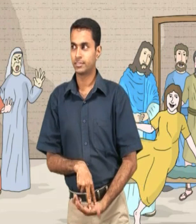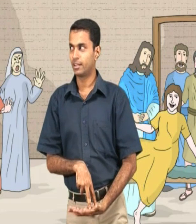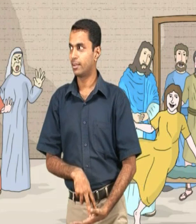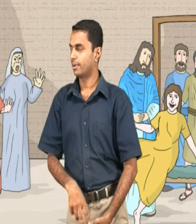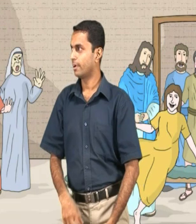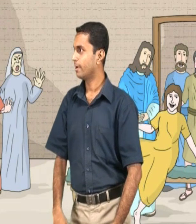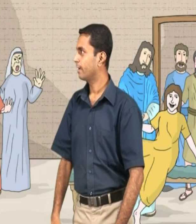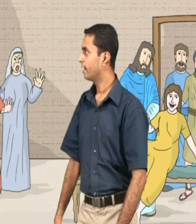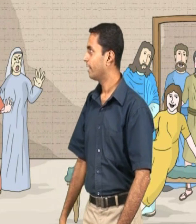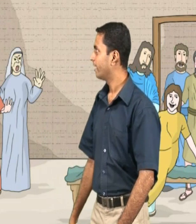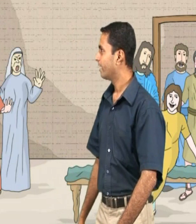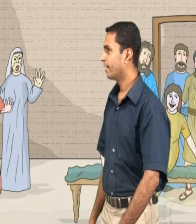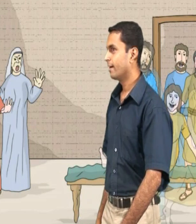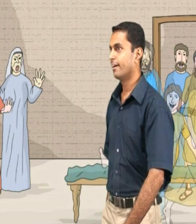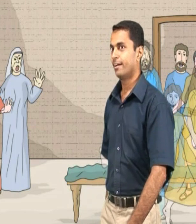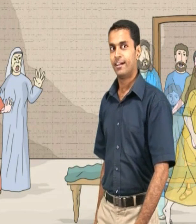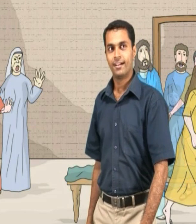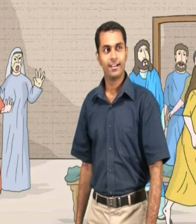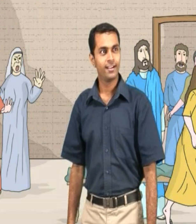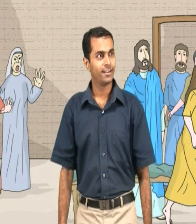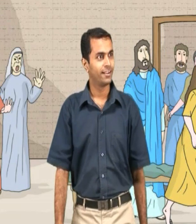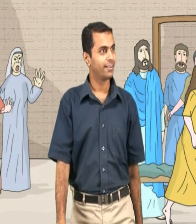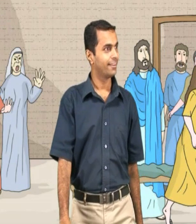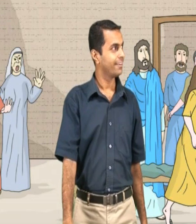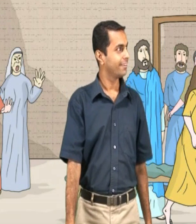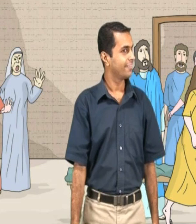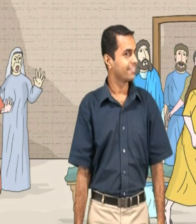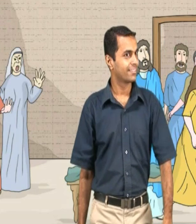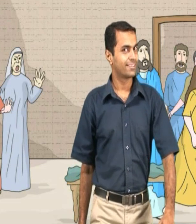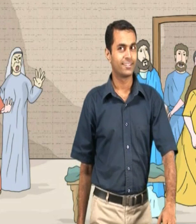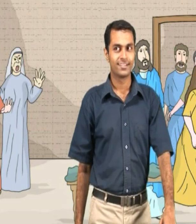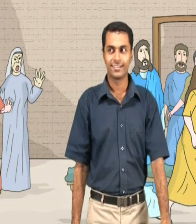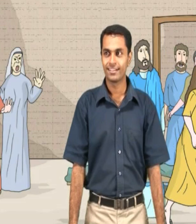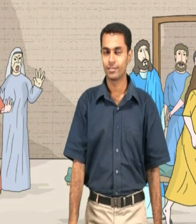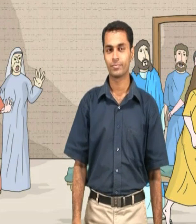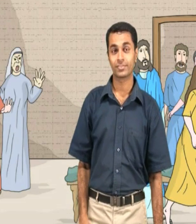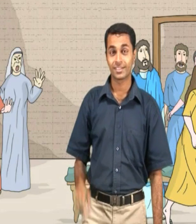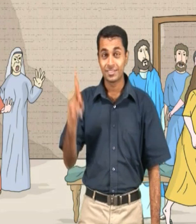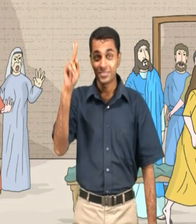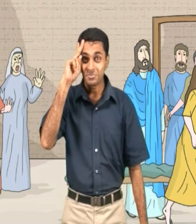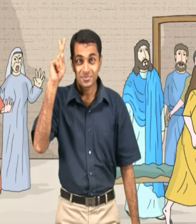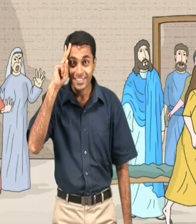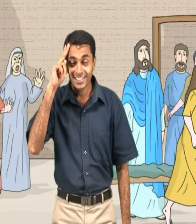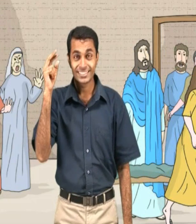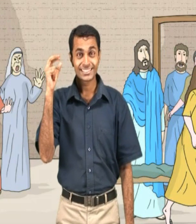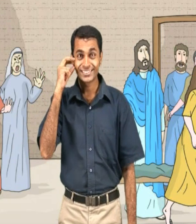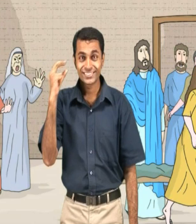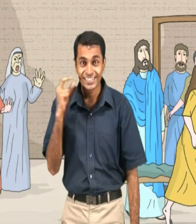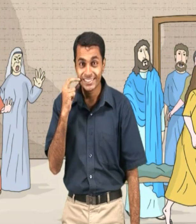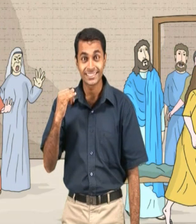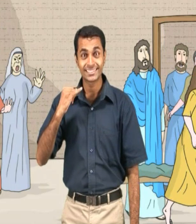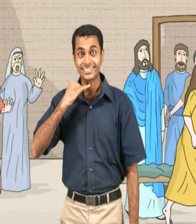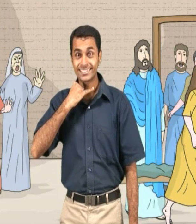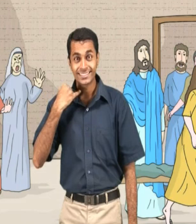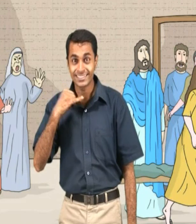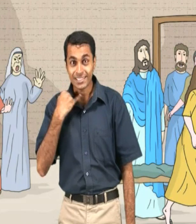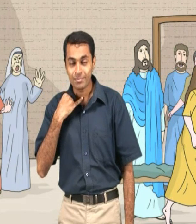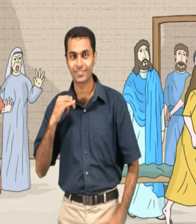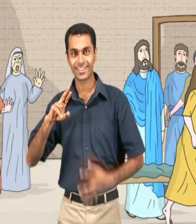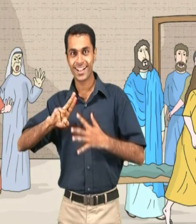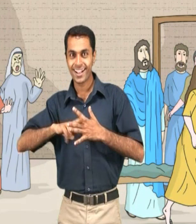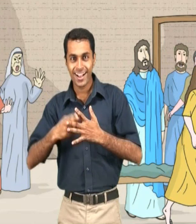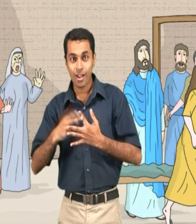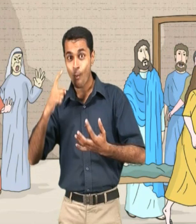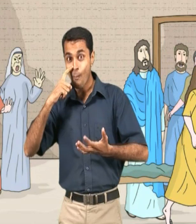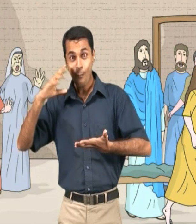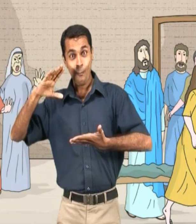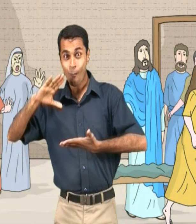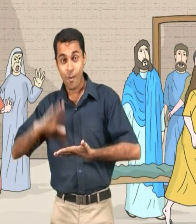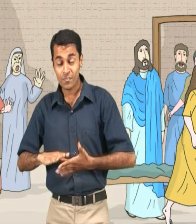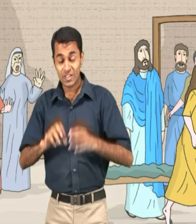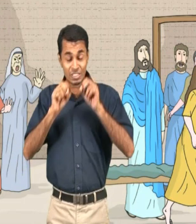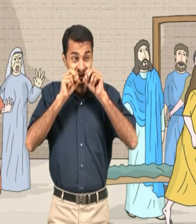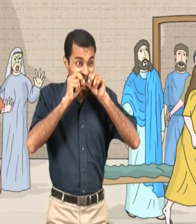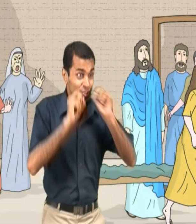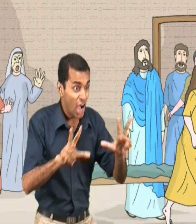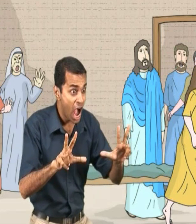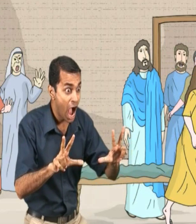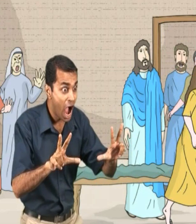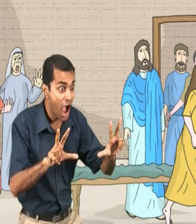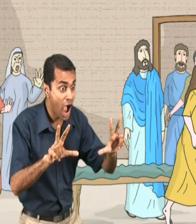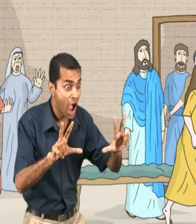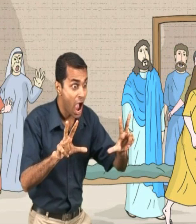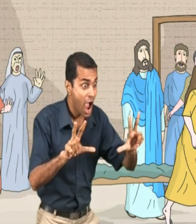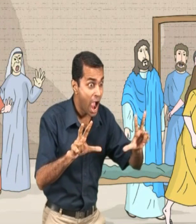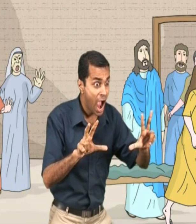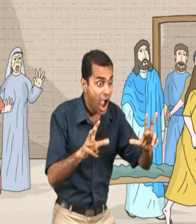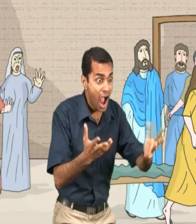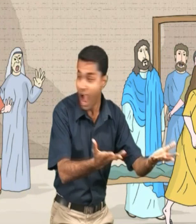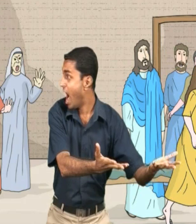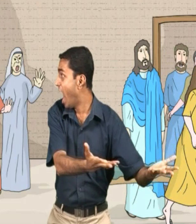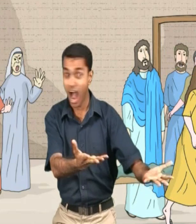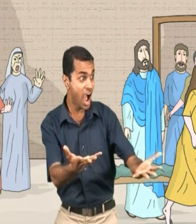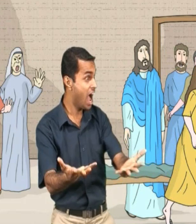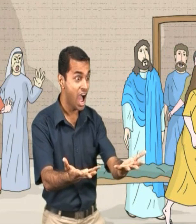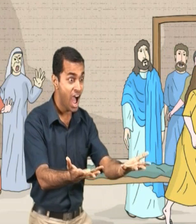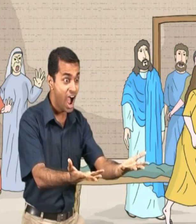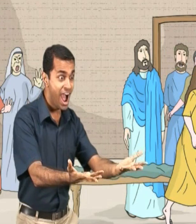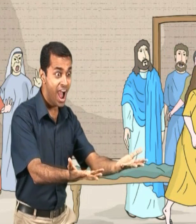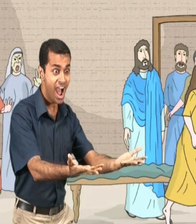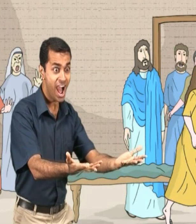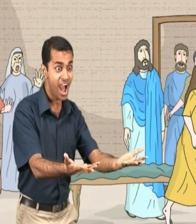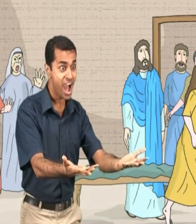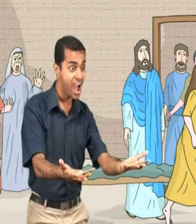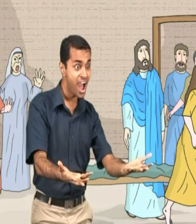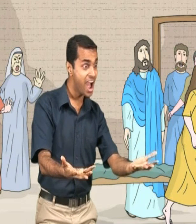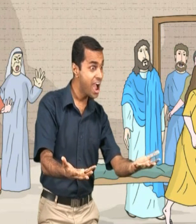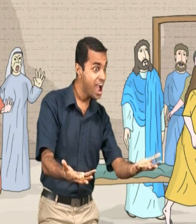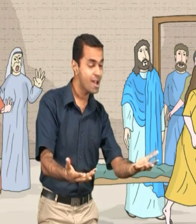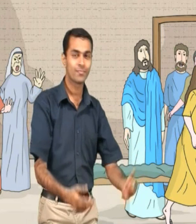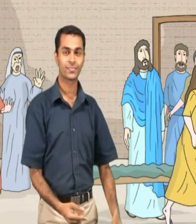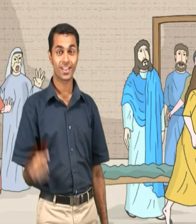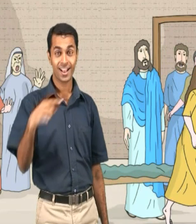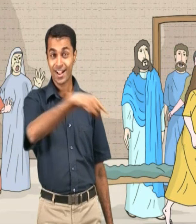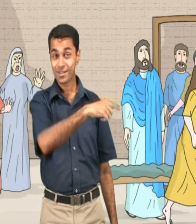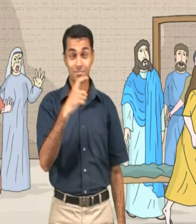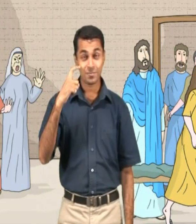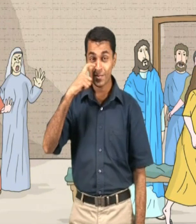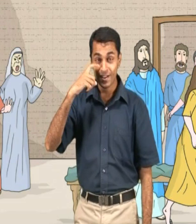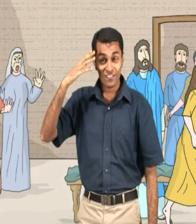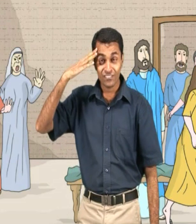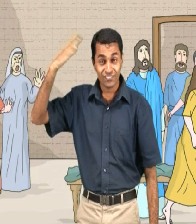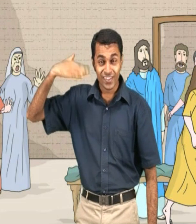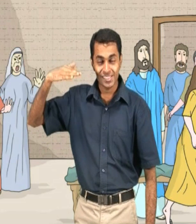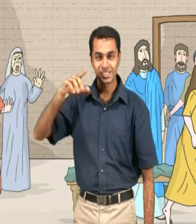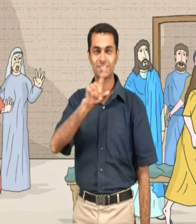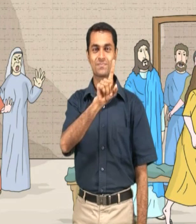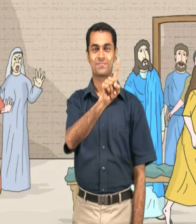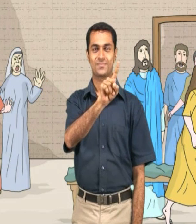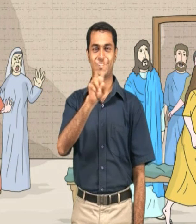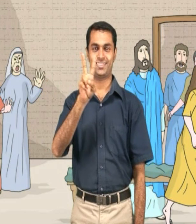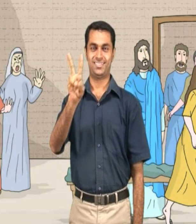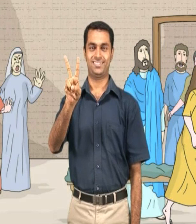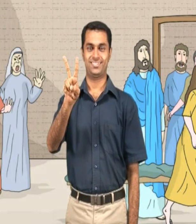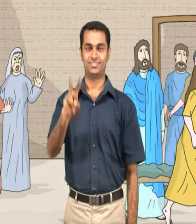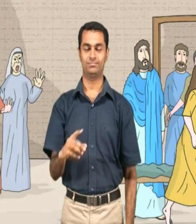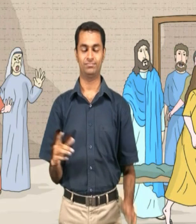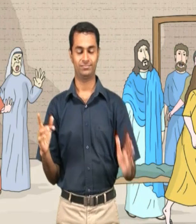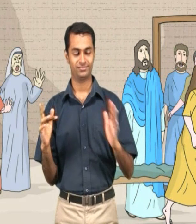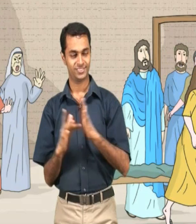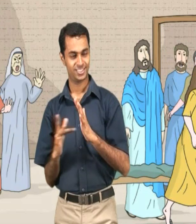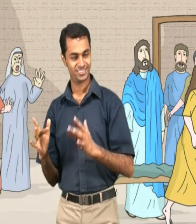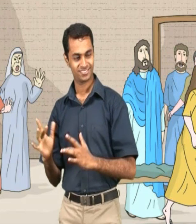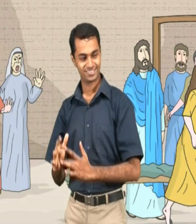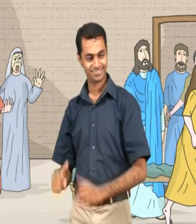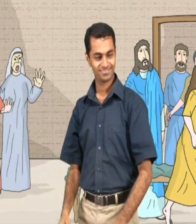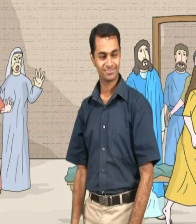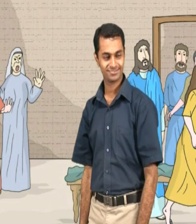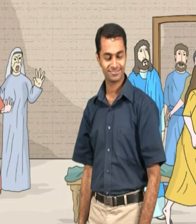She was twelve years old, and at once they were utterly astounded.